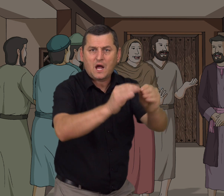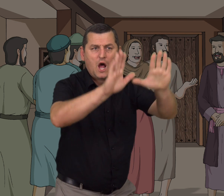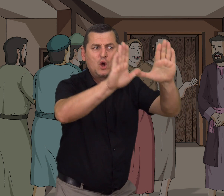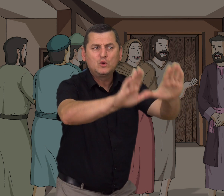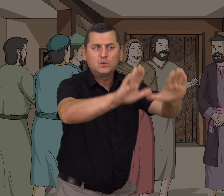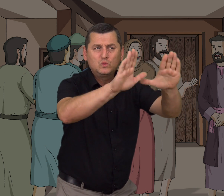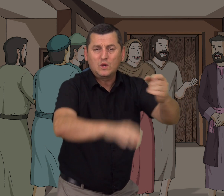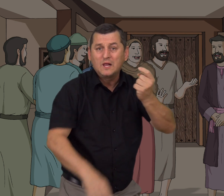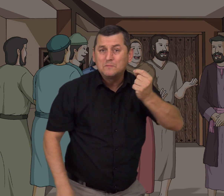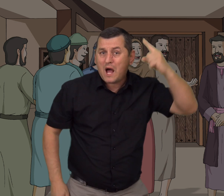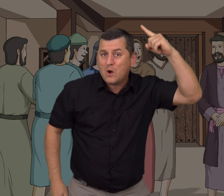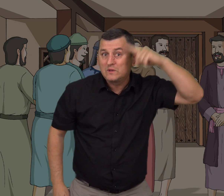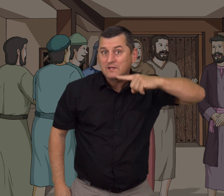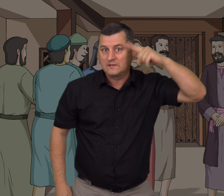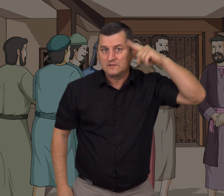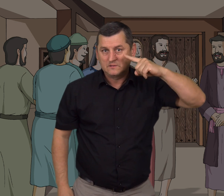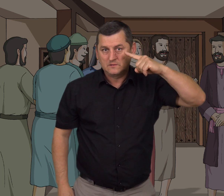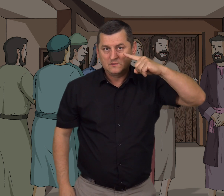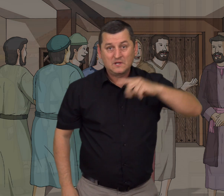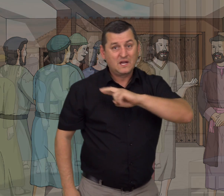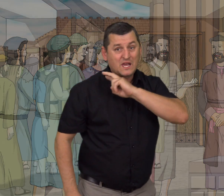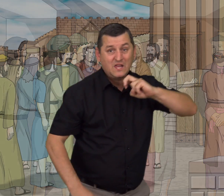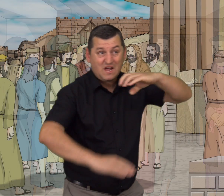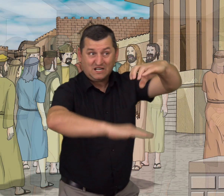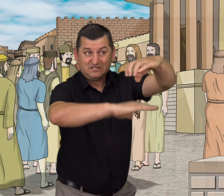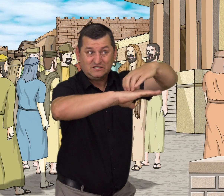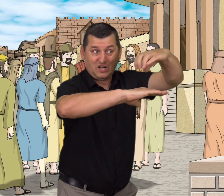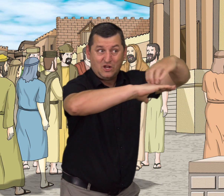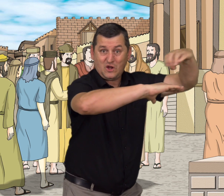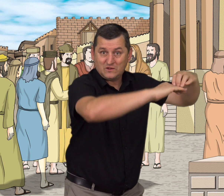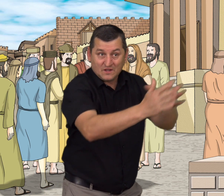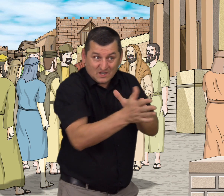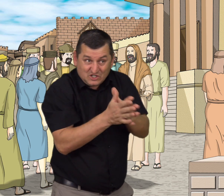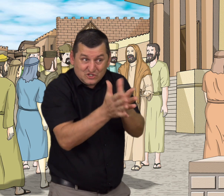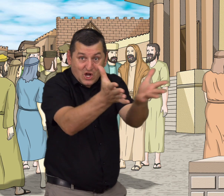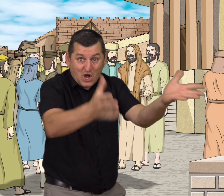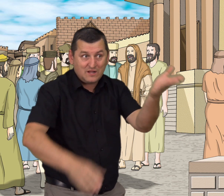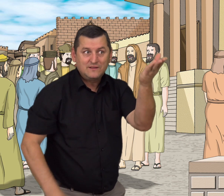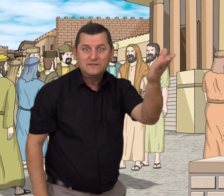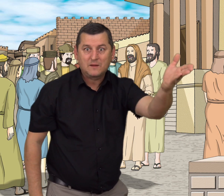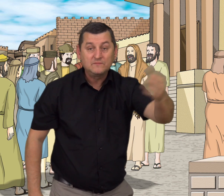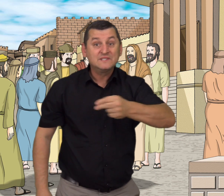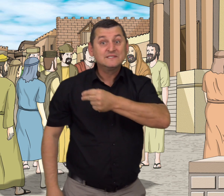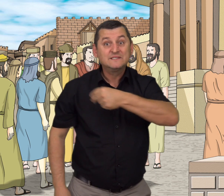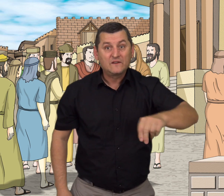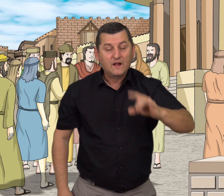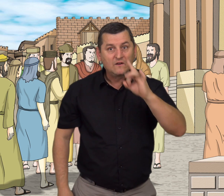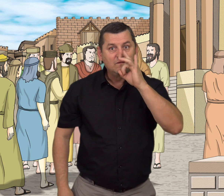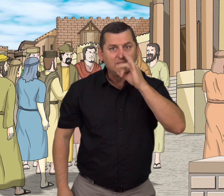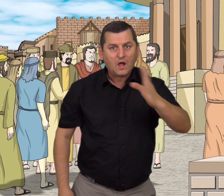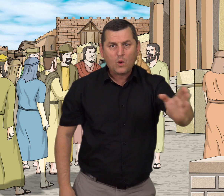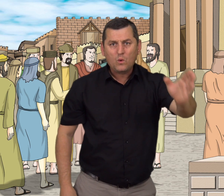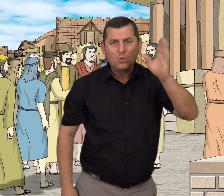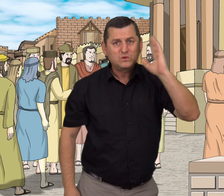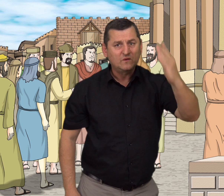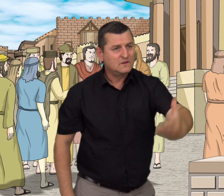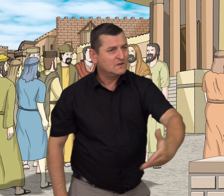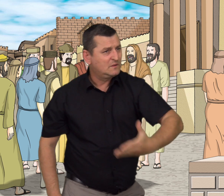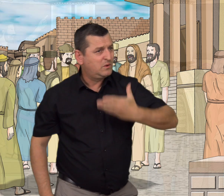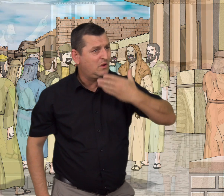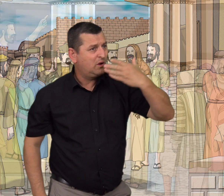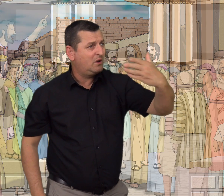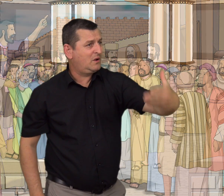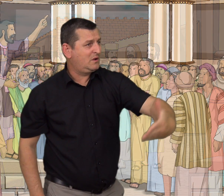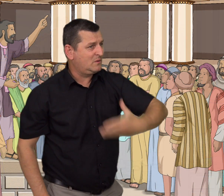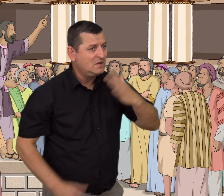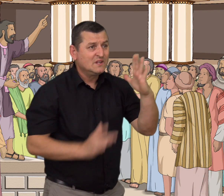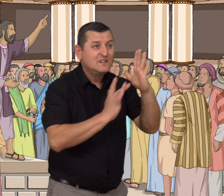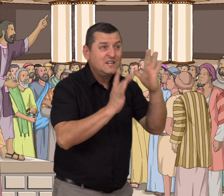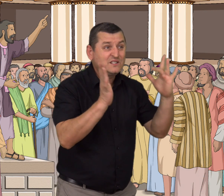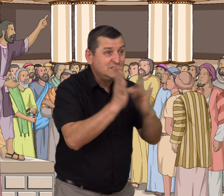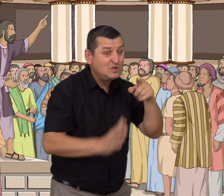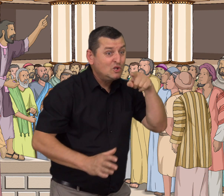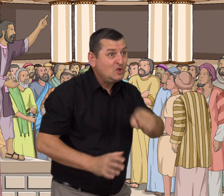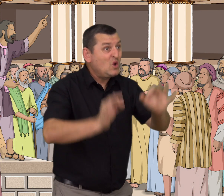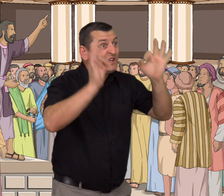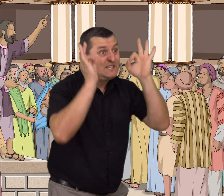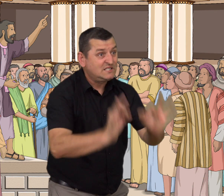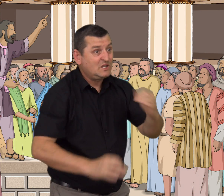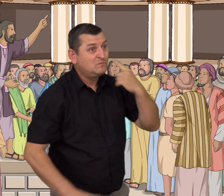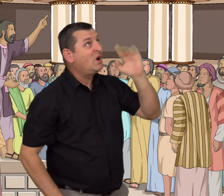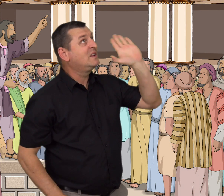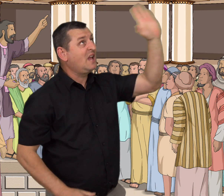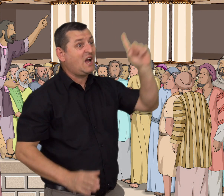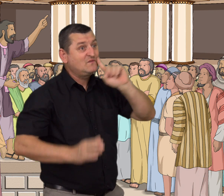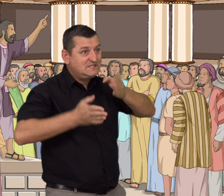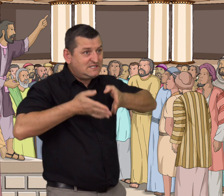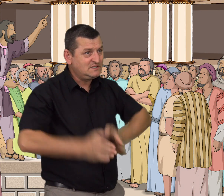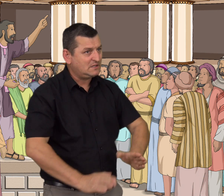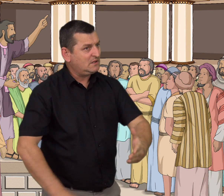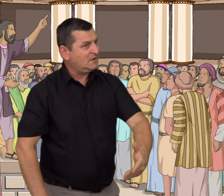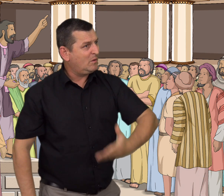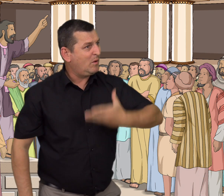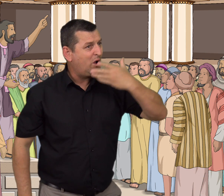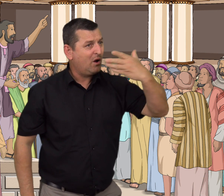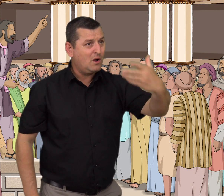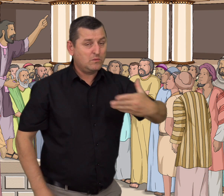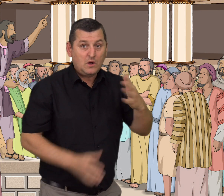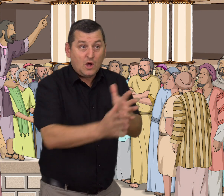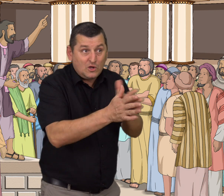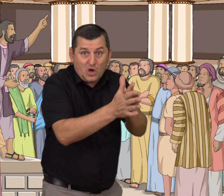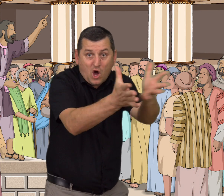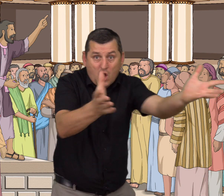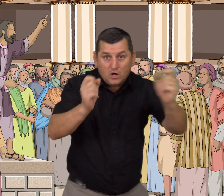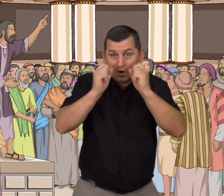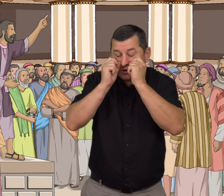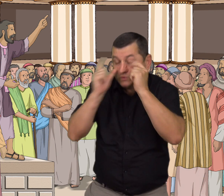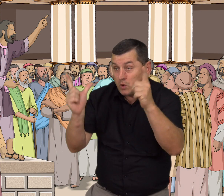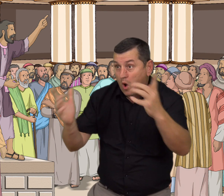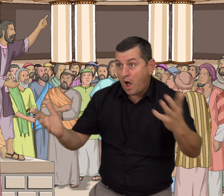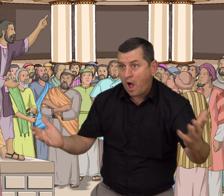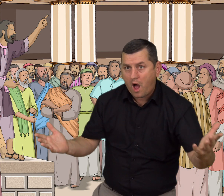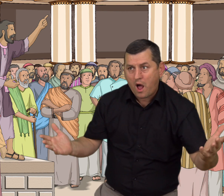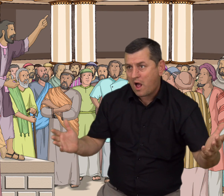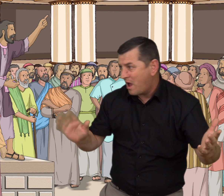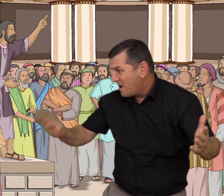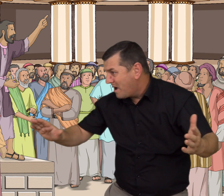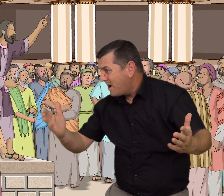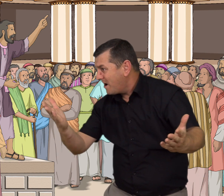Saul promptly began to proclaim Jesus in the synagogues, declaring, “He is the Son of God.”